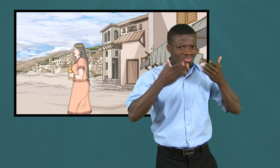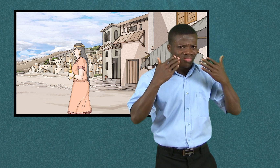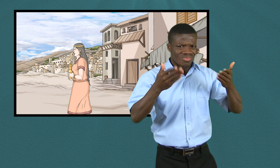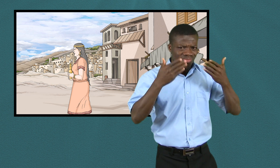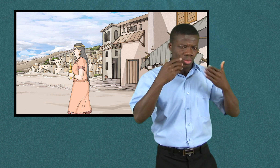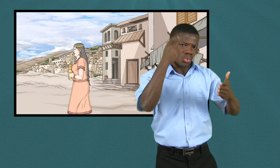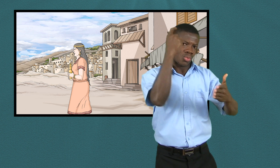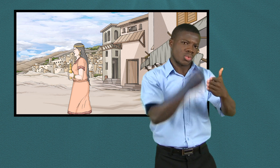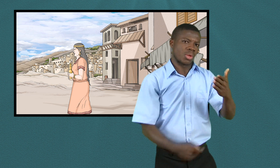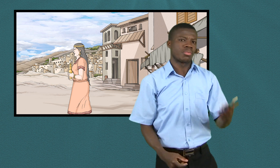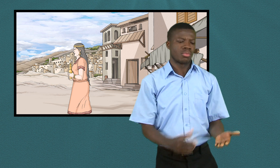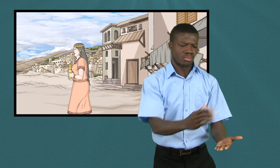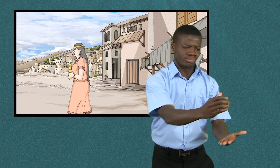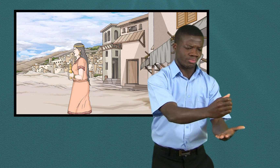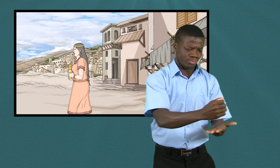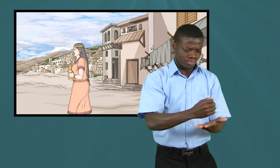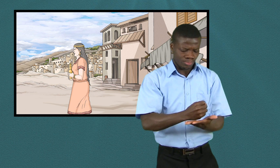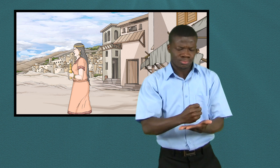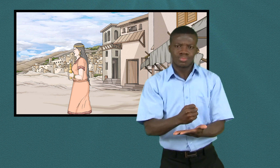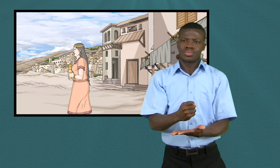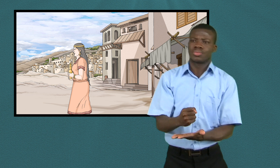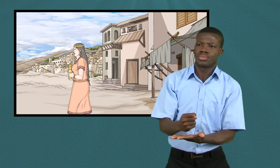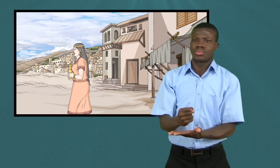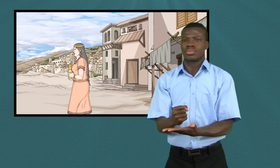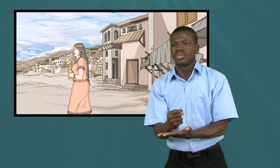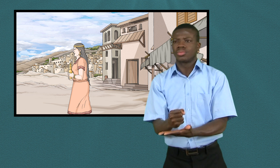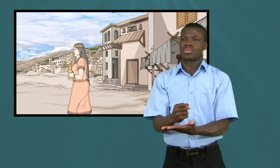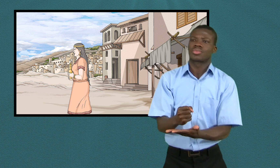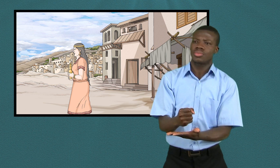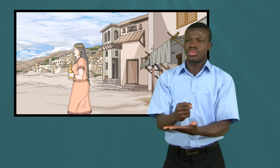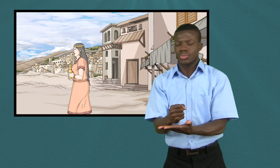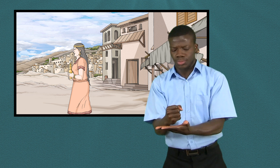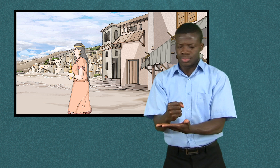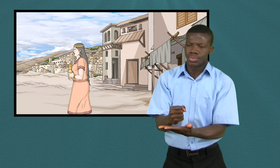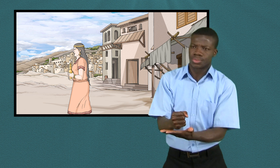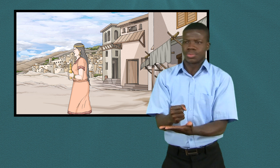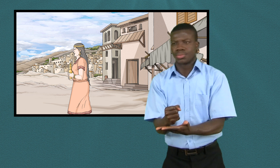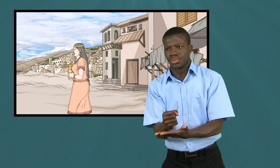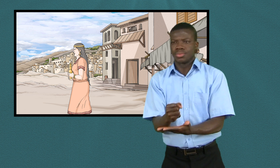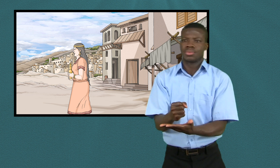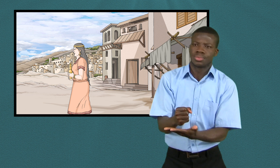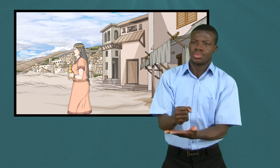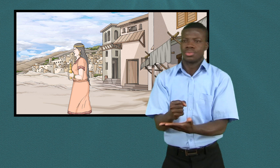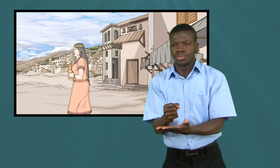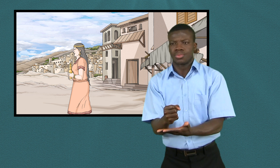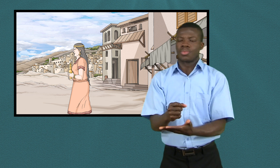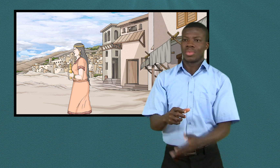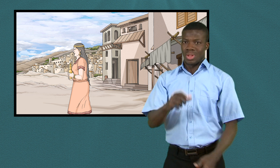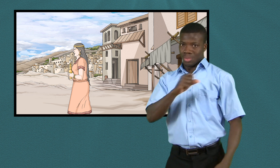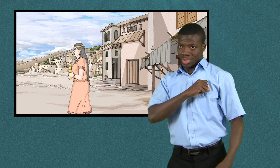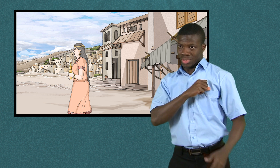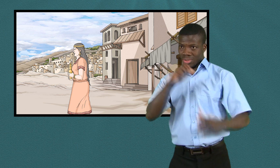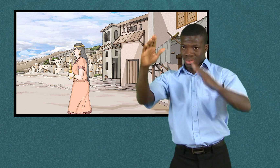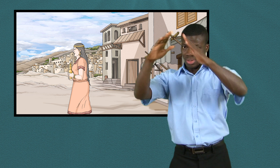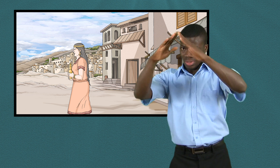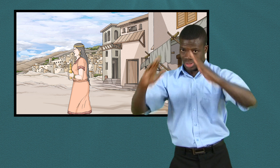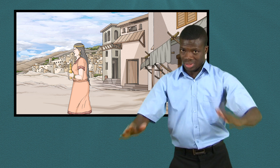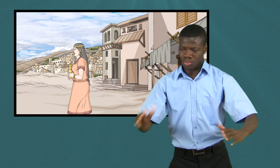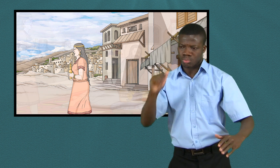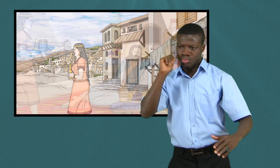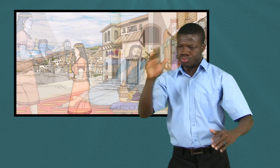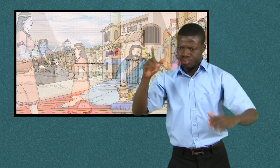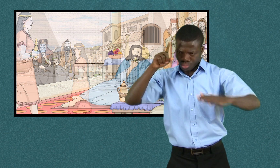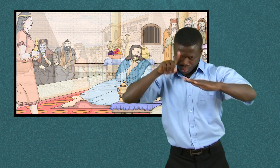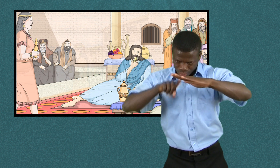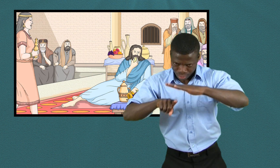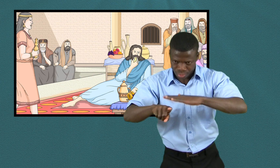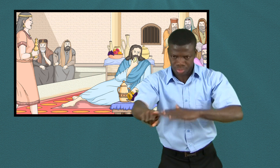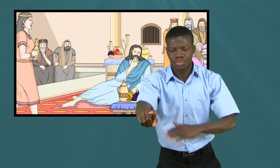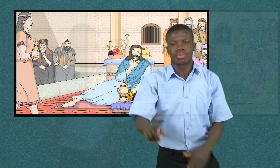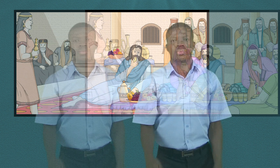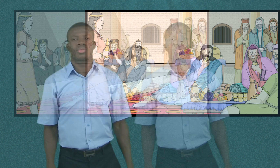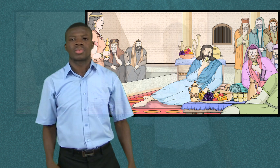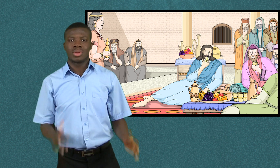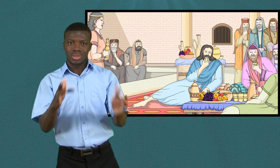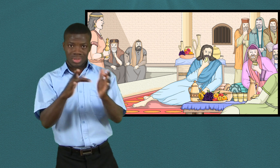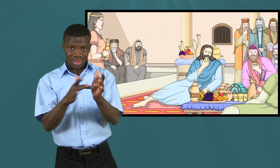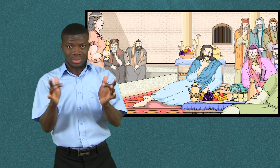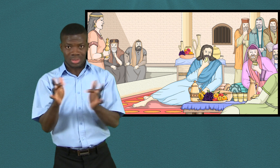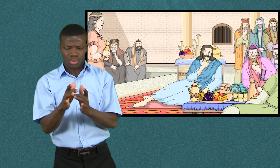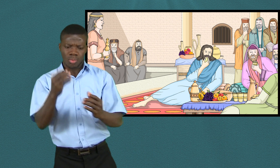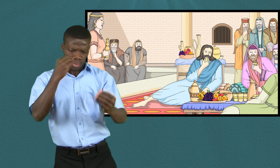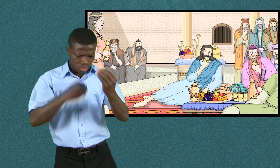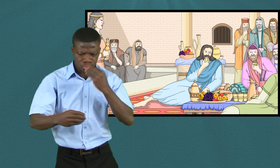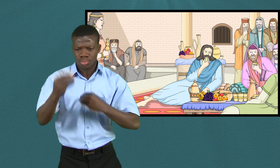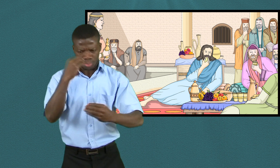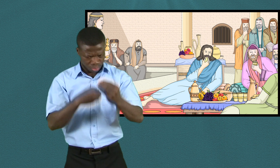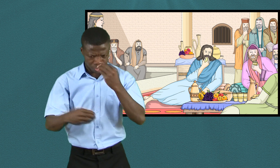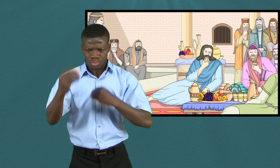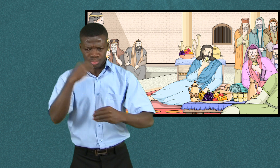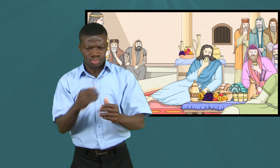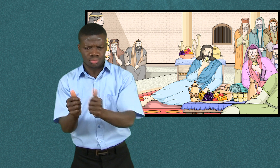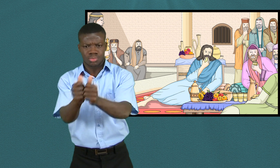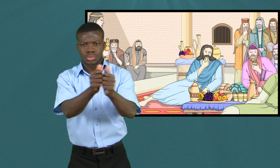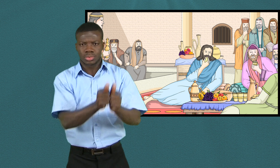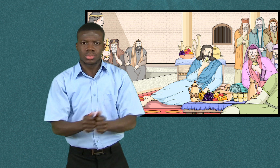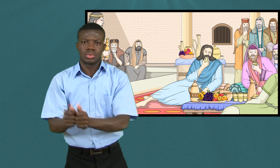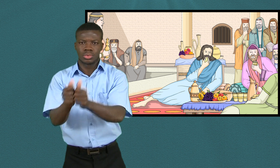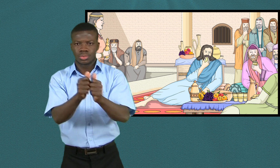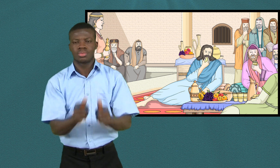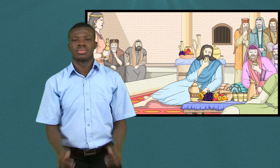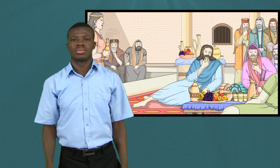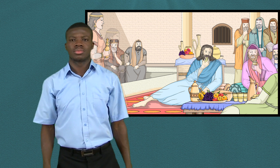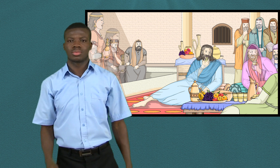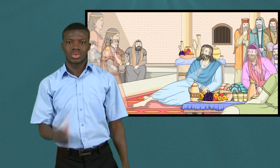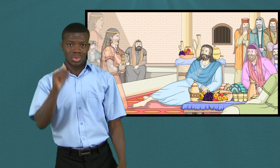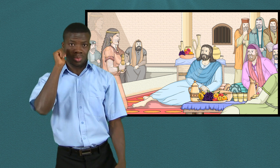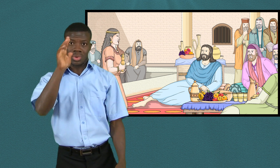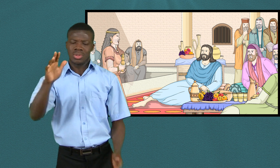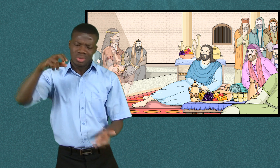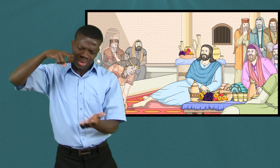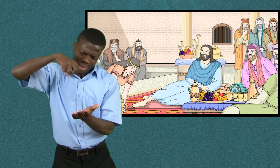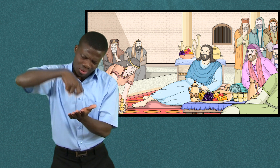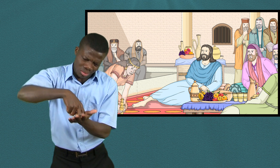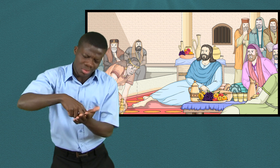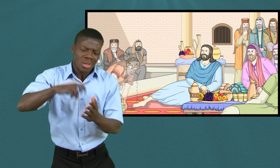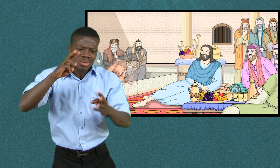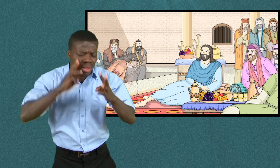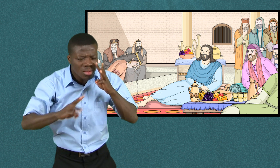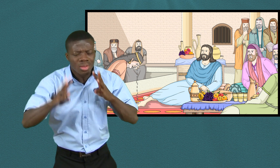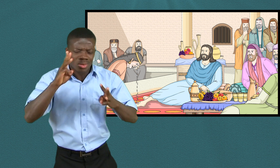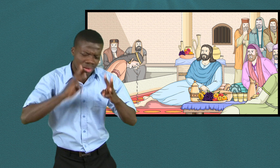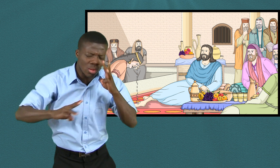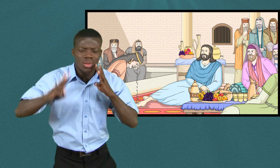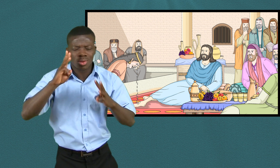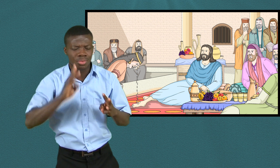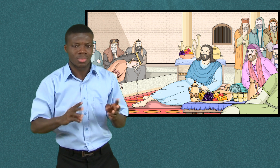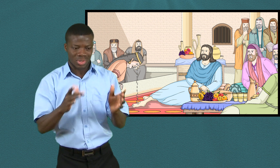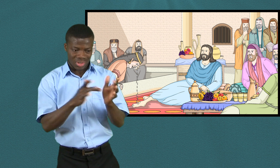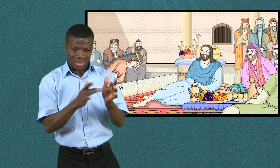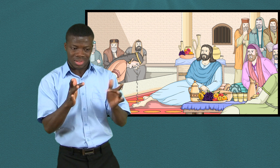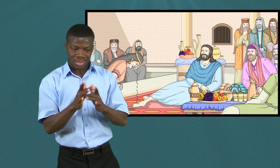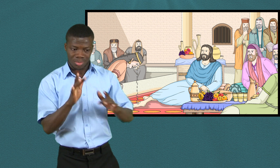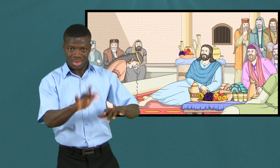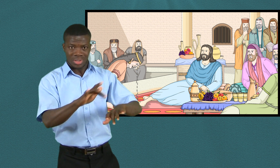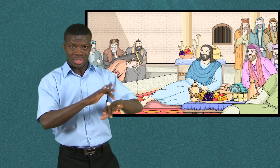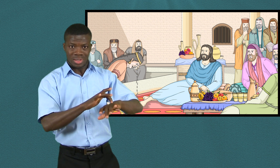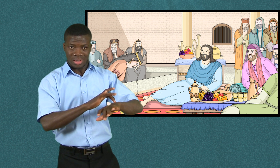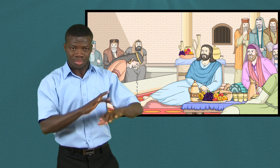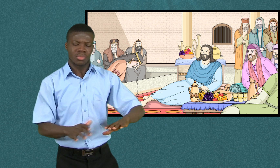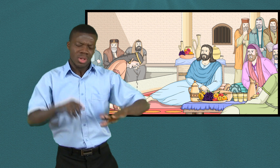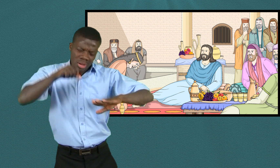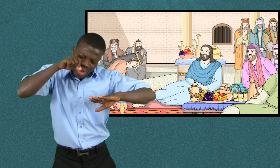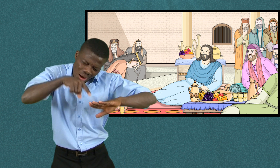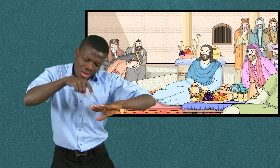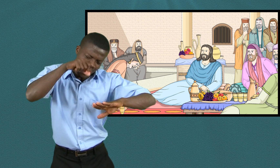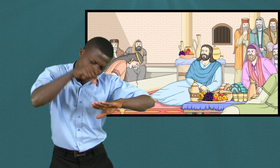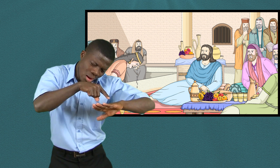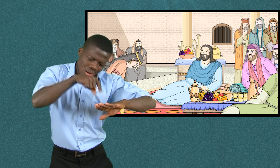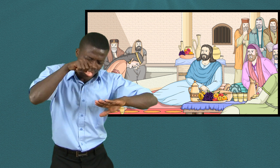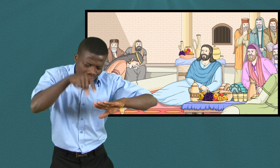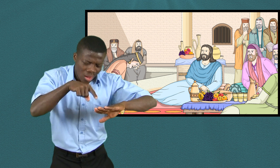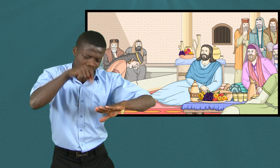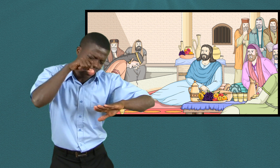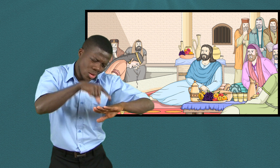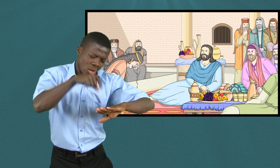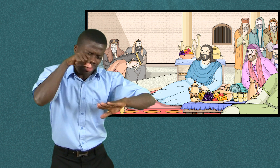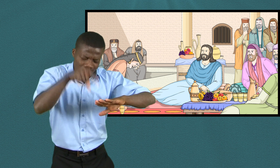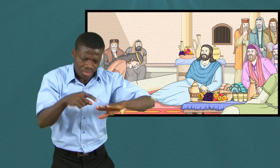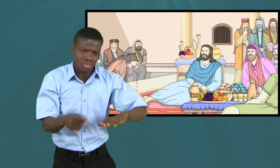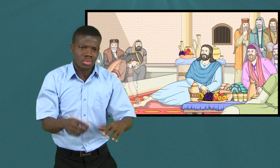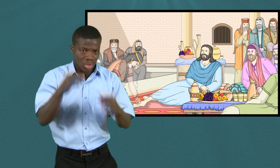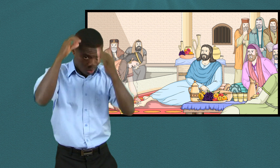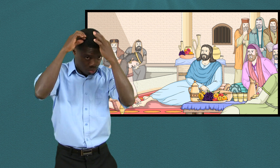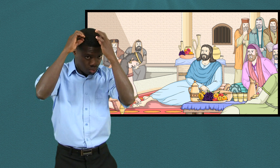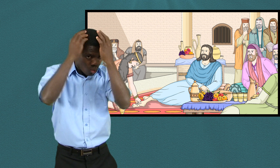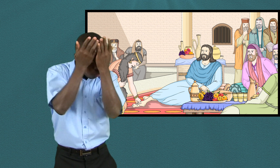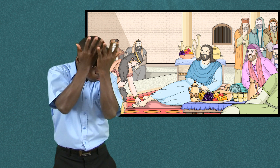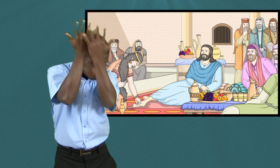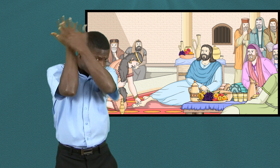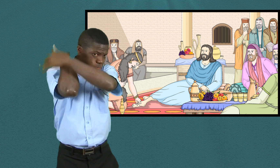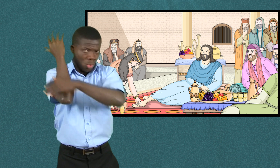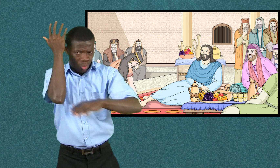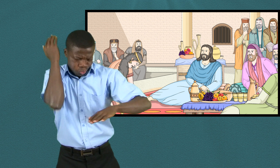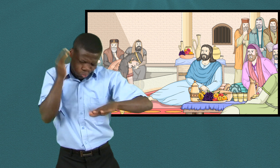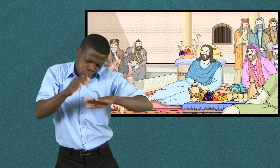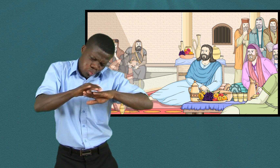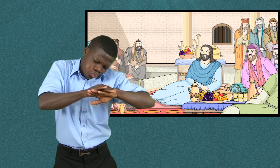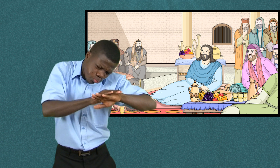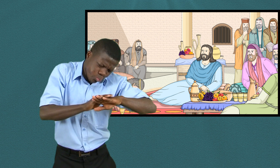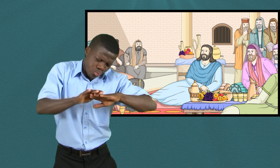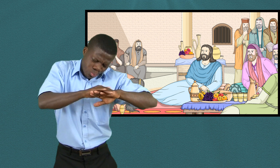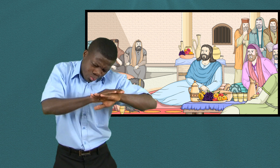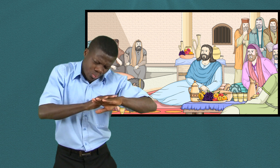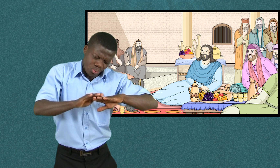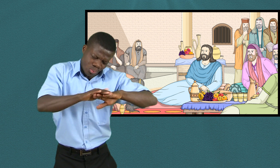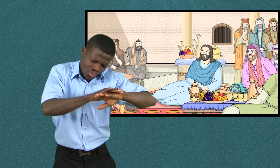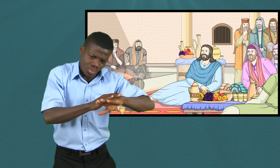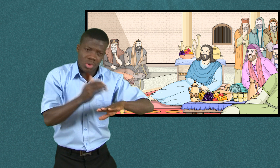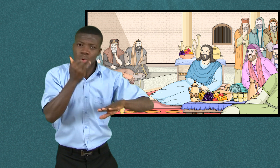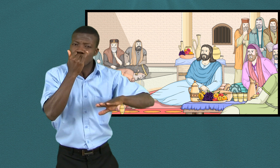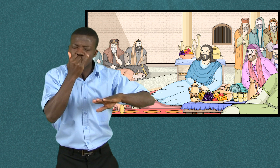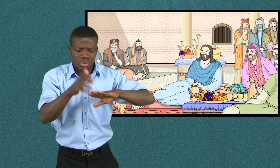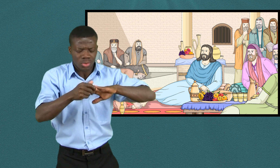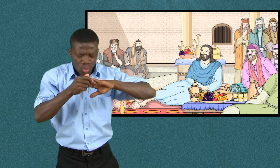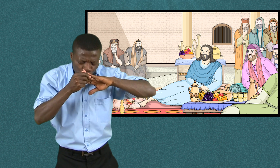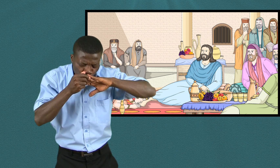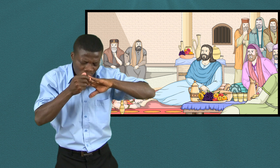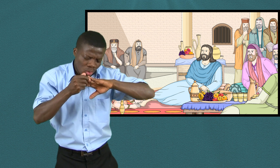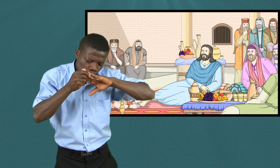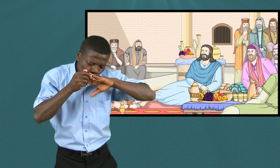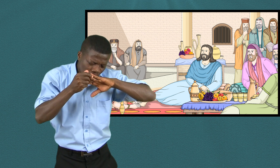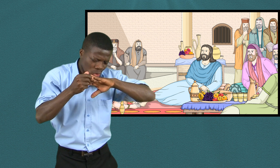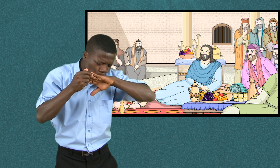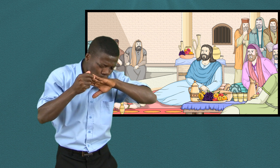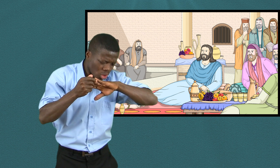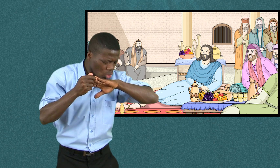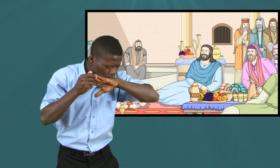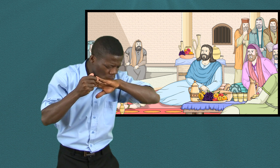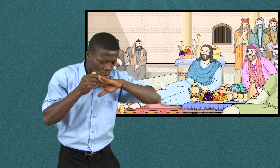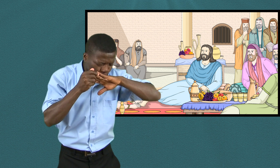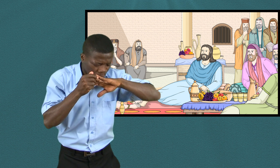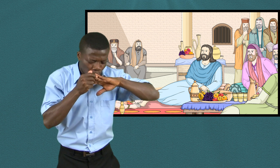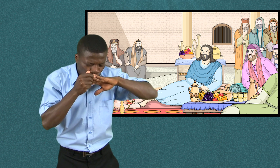As she stood behind Him at His feet weeping, she began to wet His feet with her tears and wipe them with her hair.